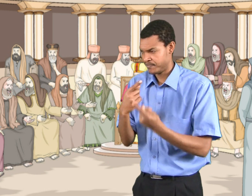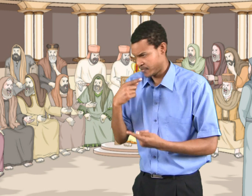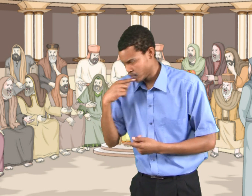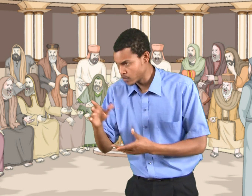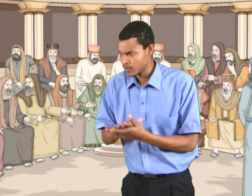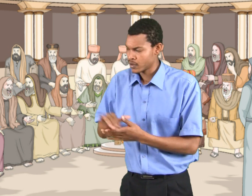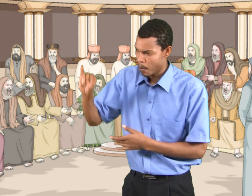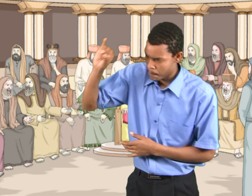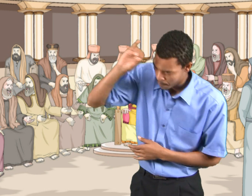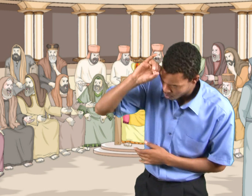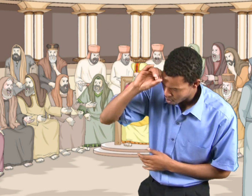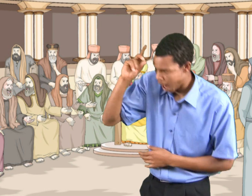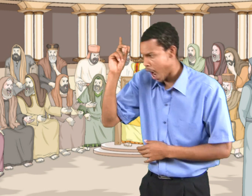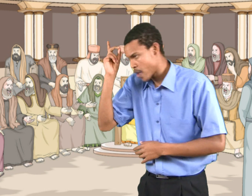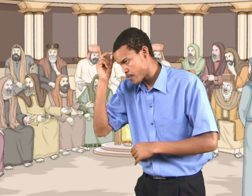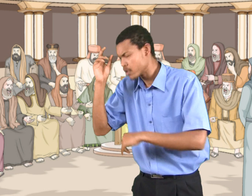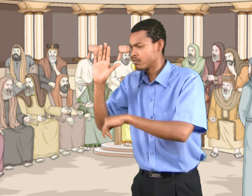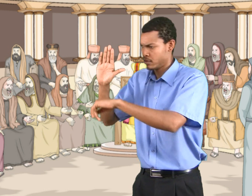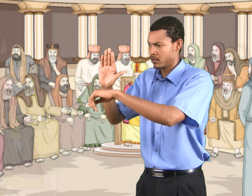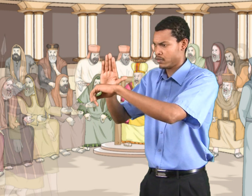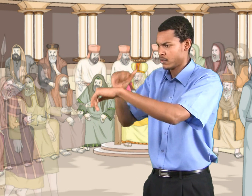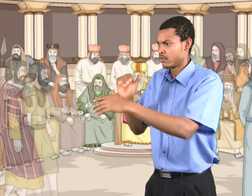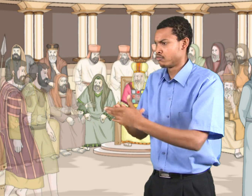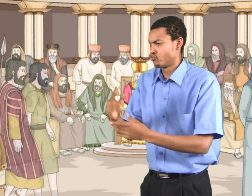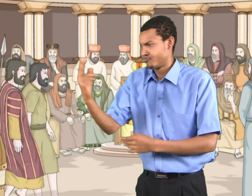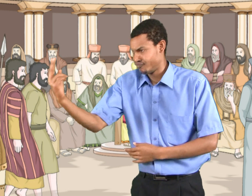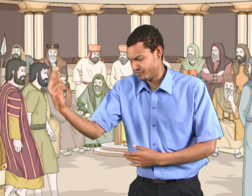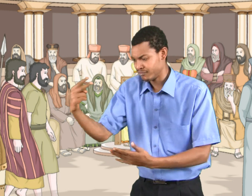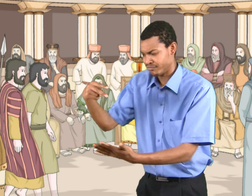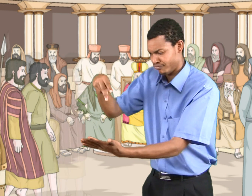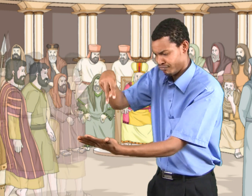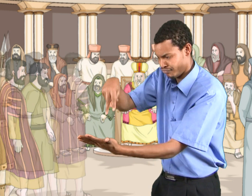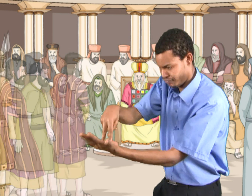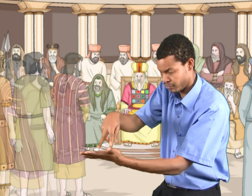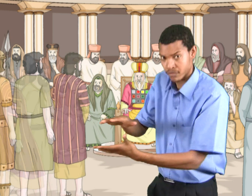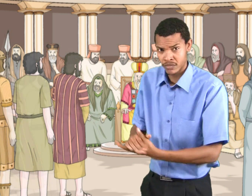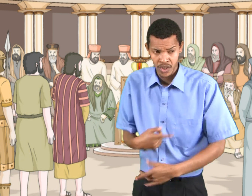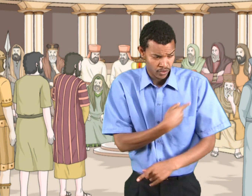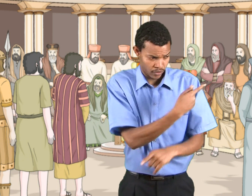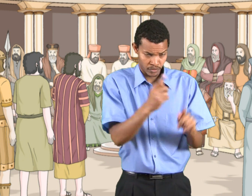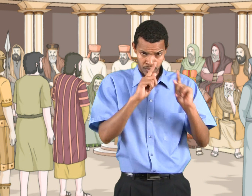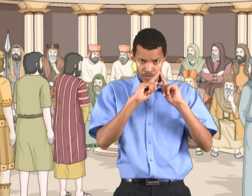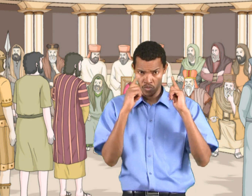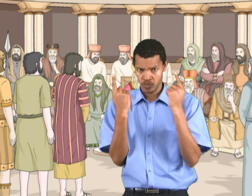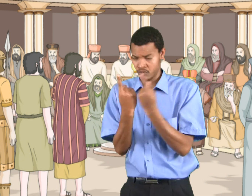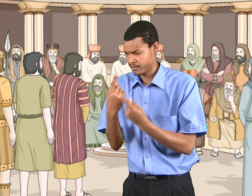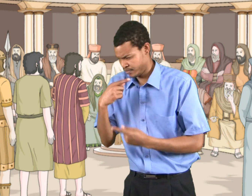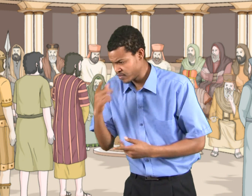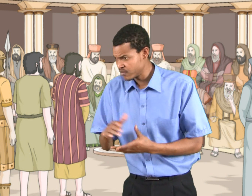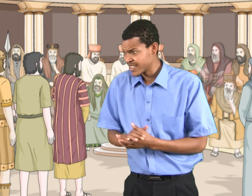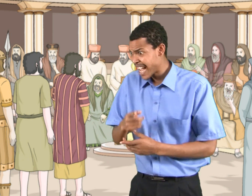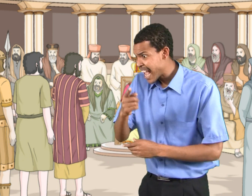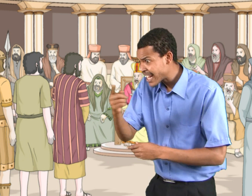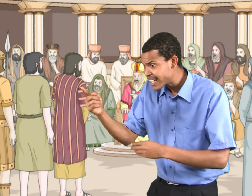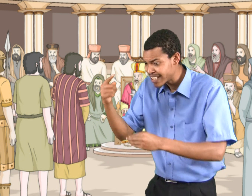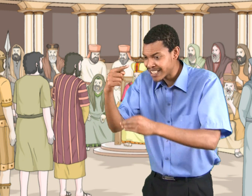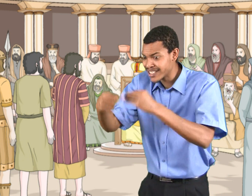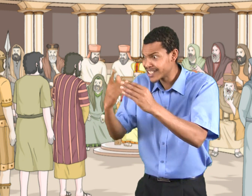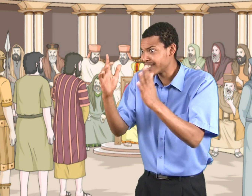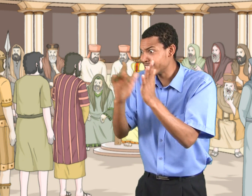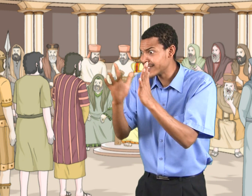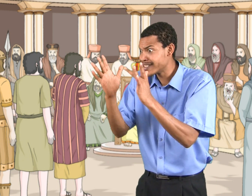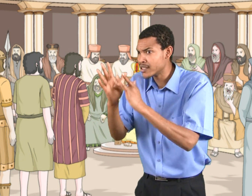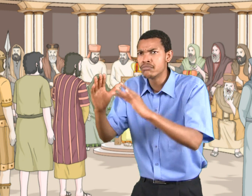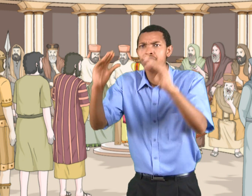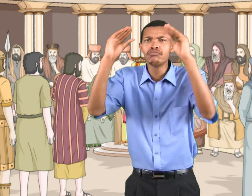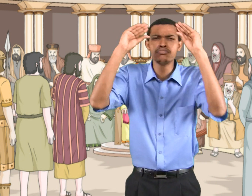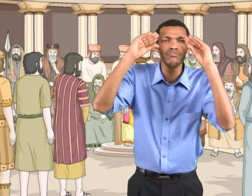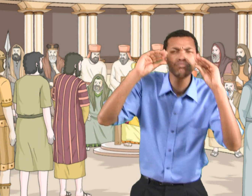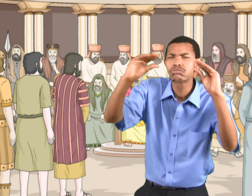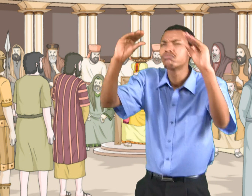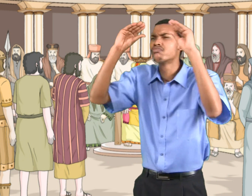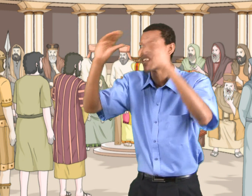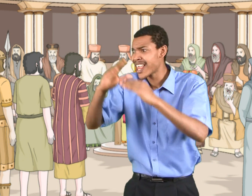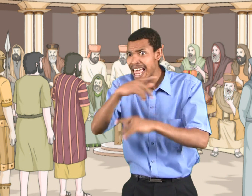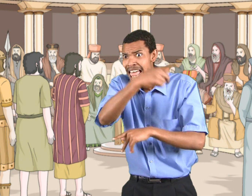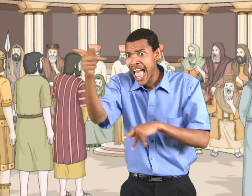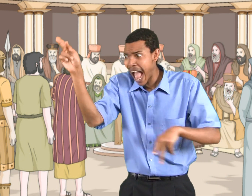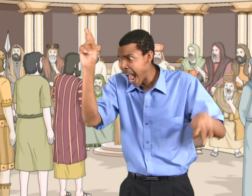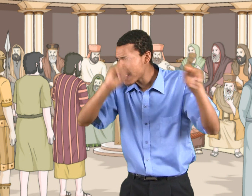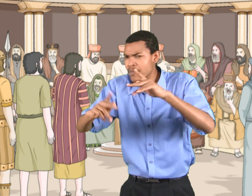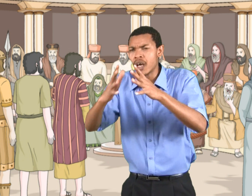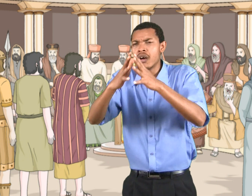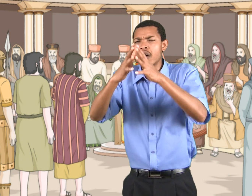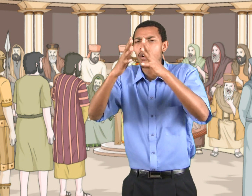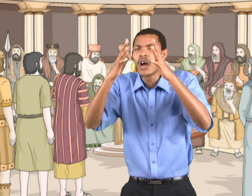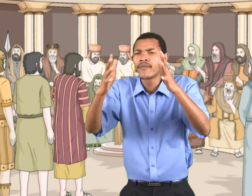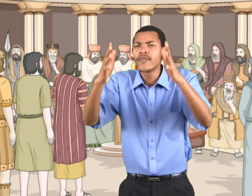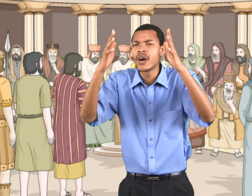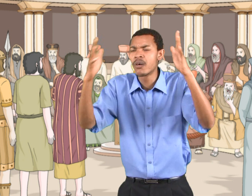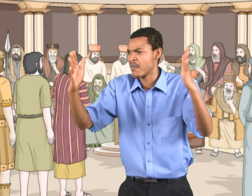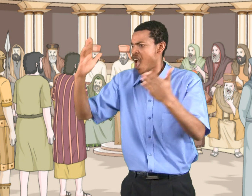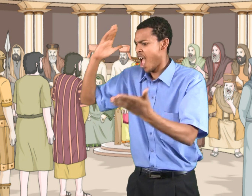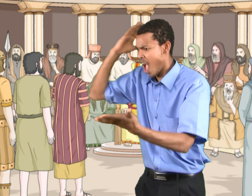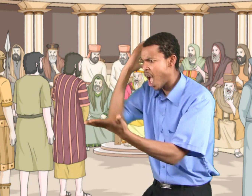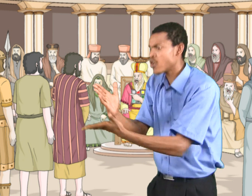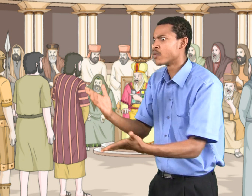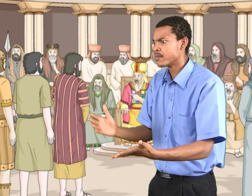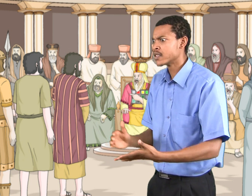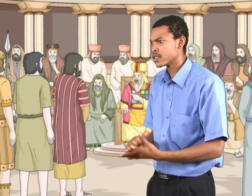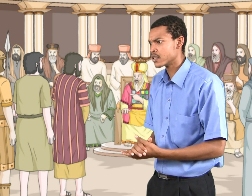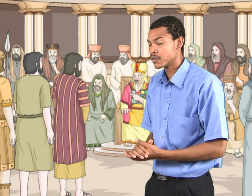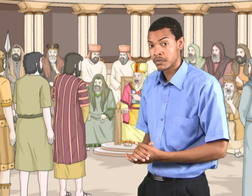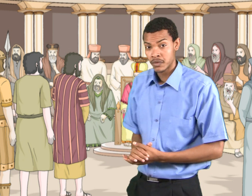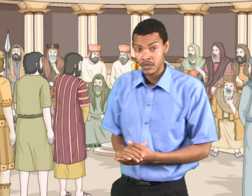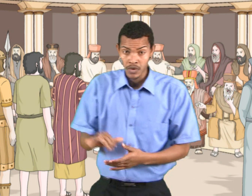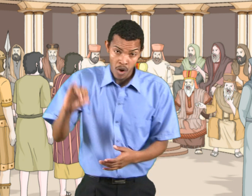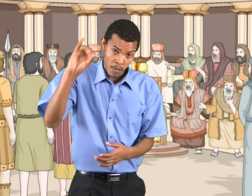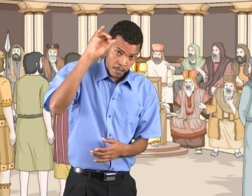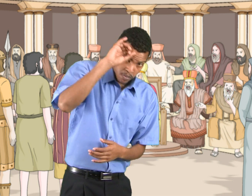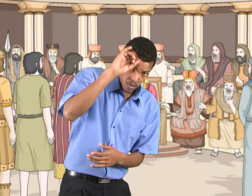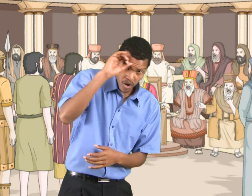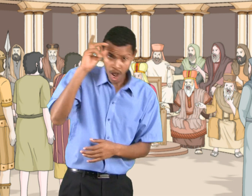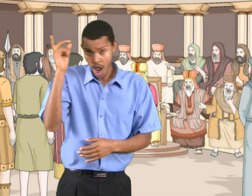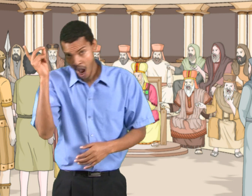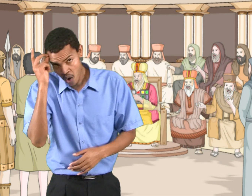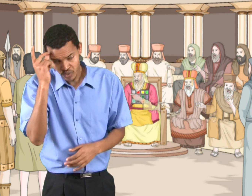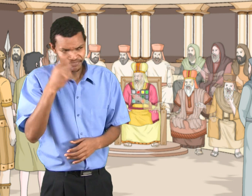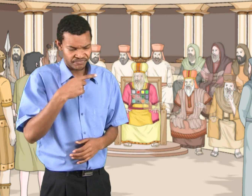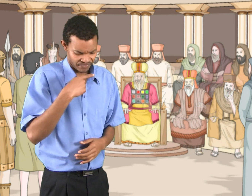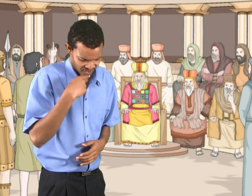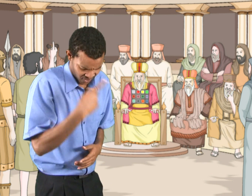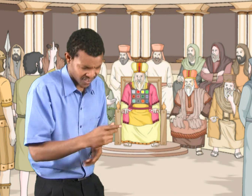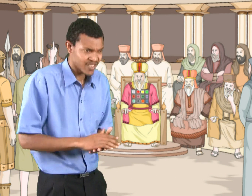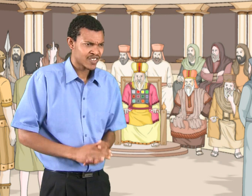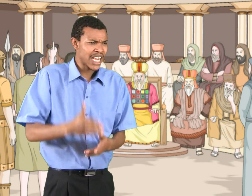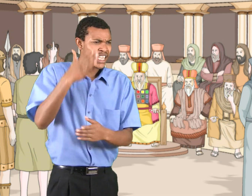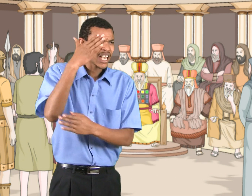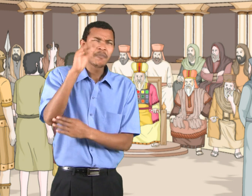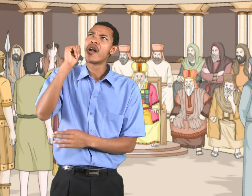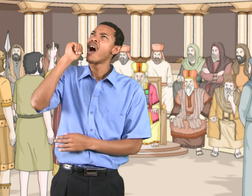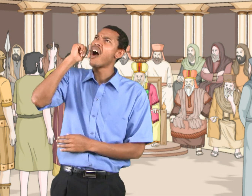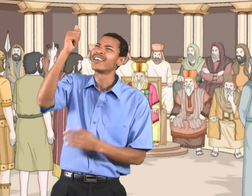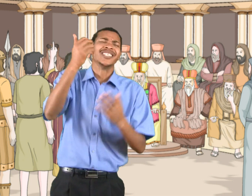Then they called them in again and commanded them not to speak or teach at all in the name of Jesus.